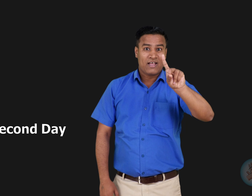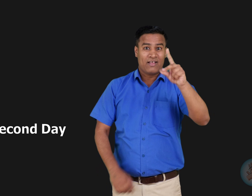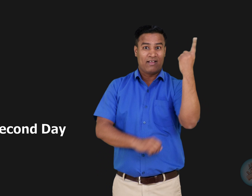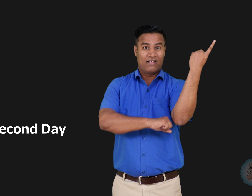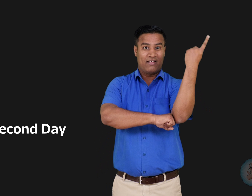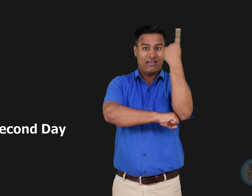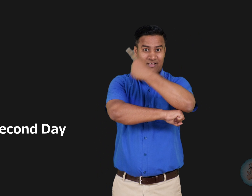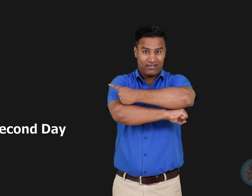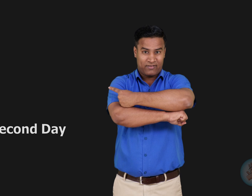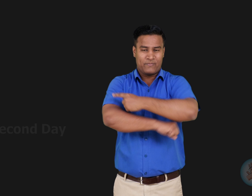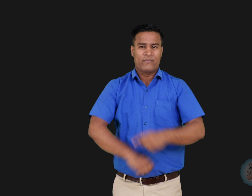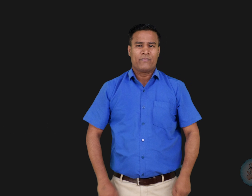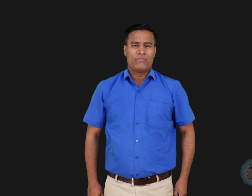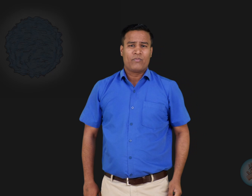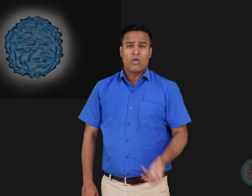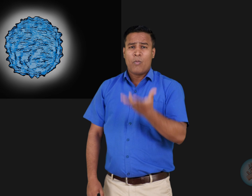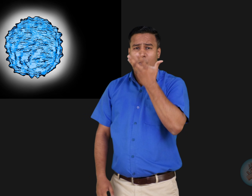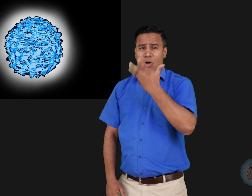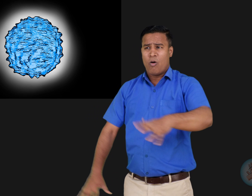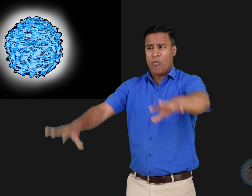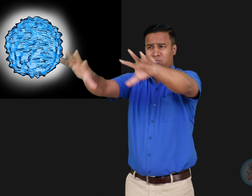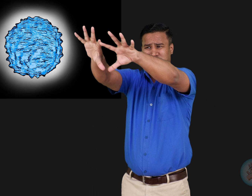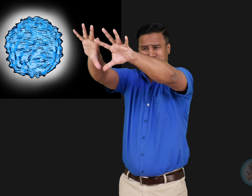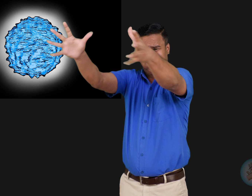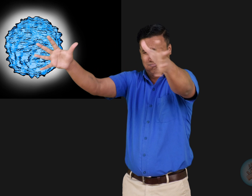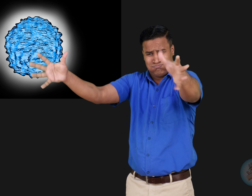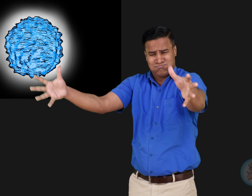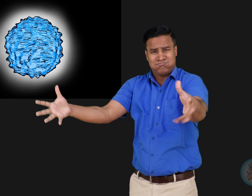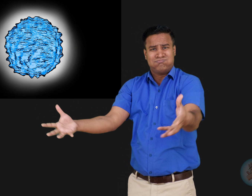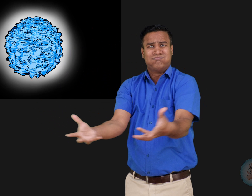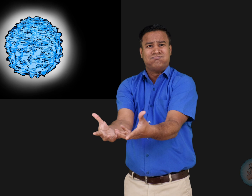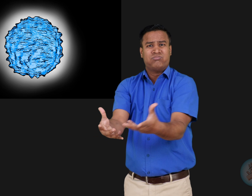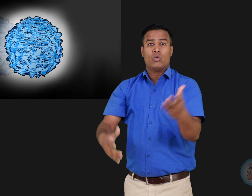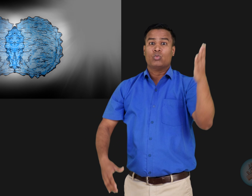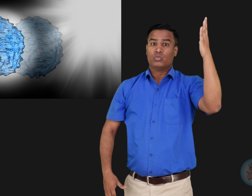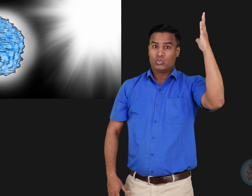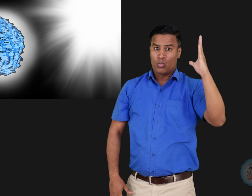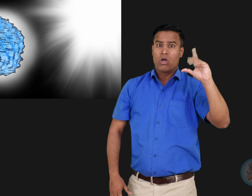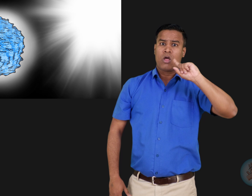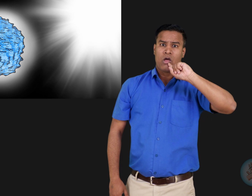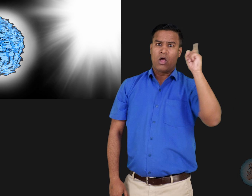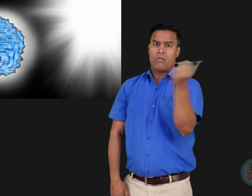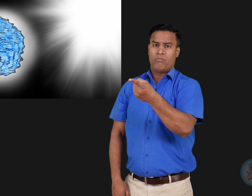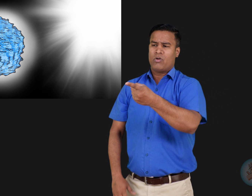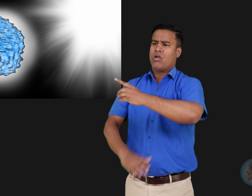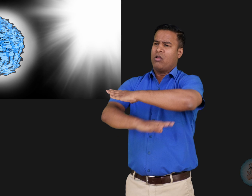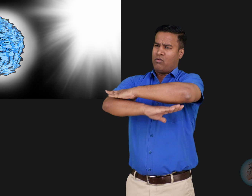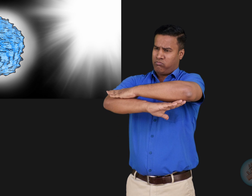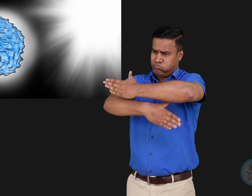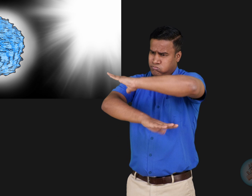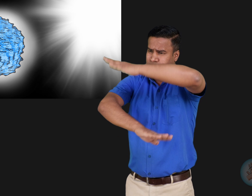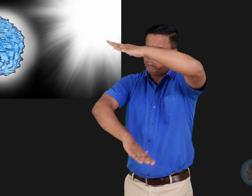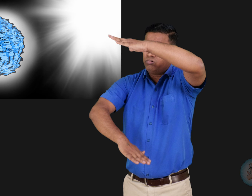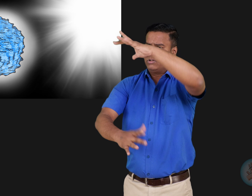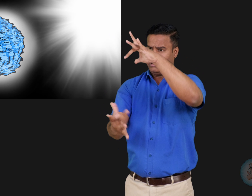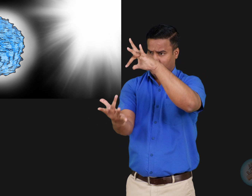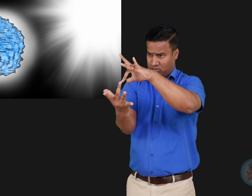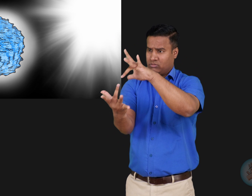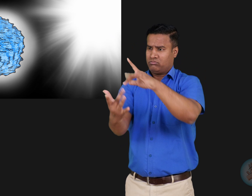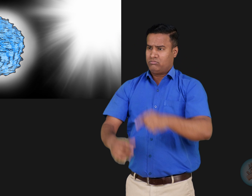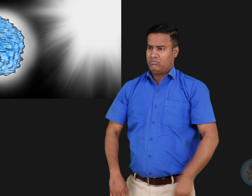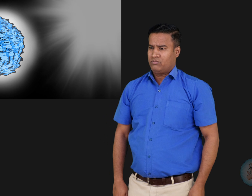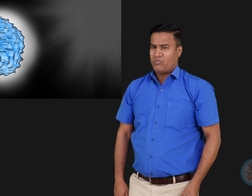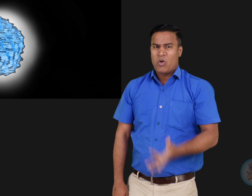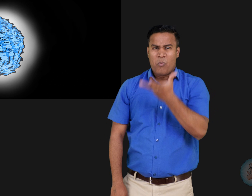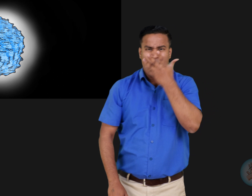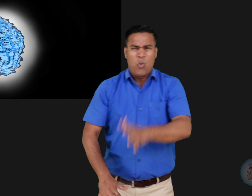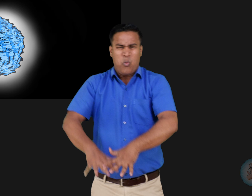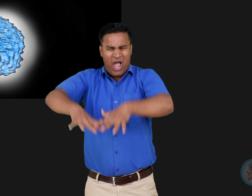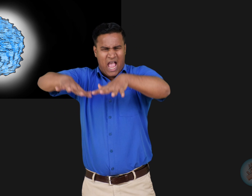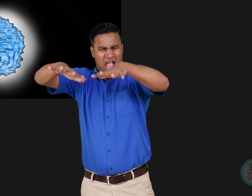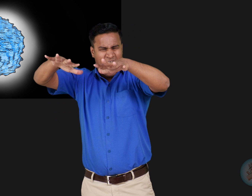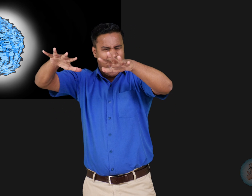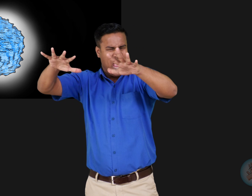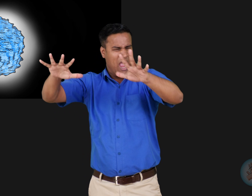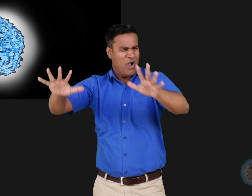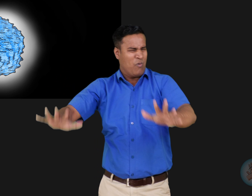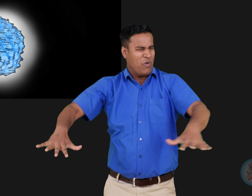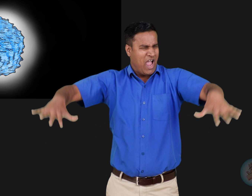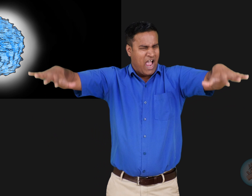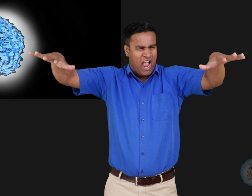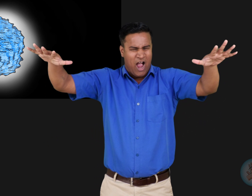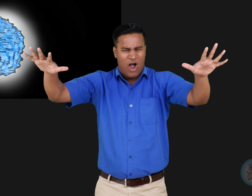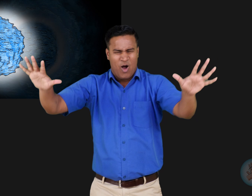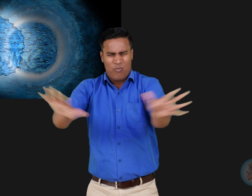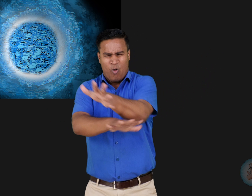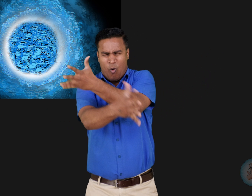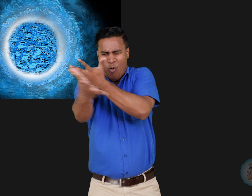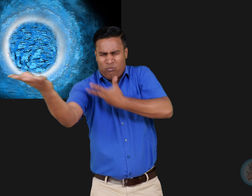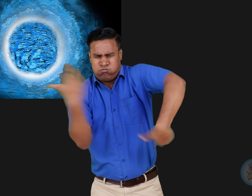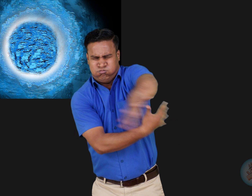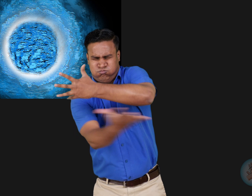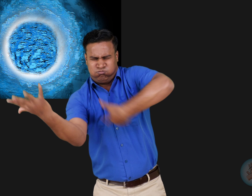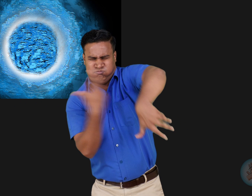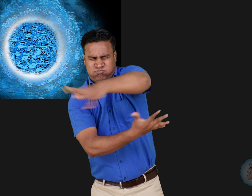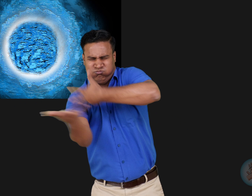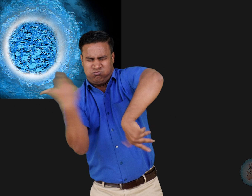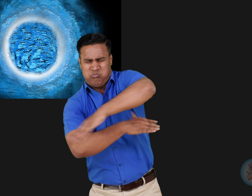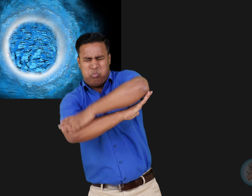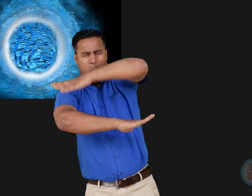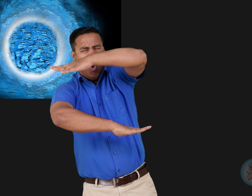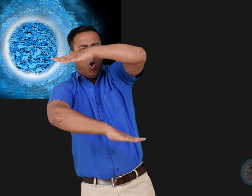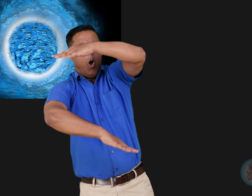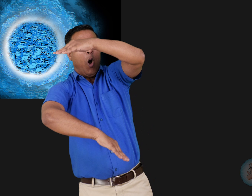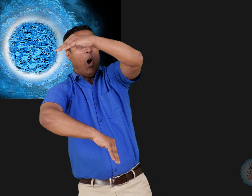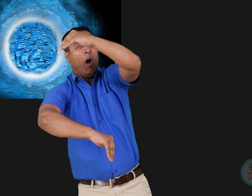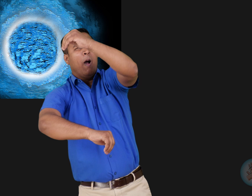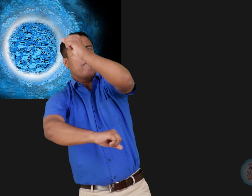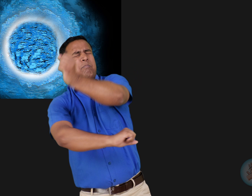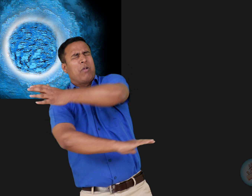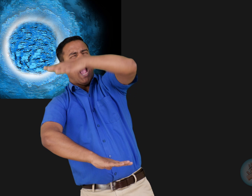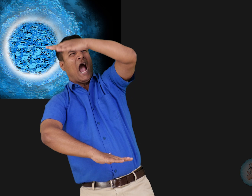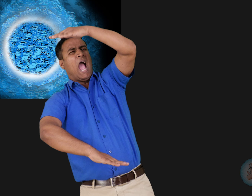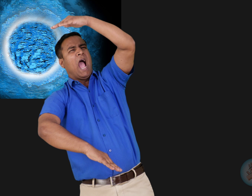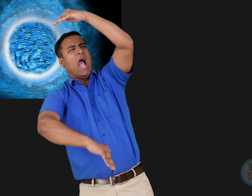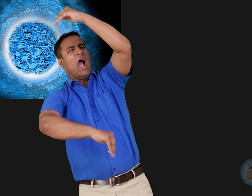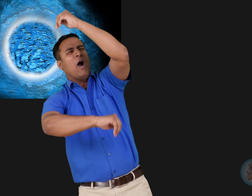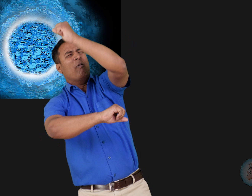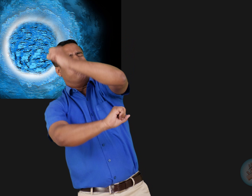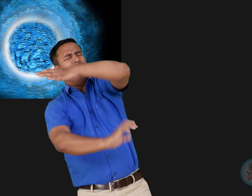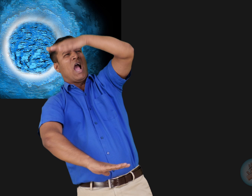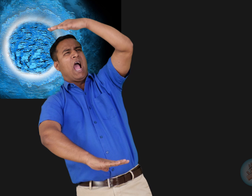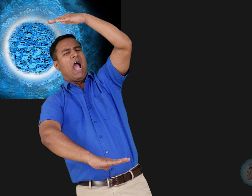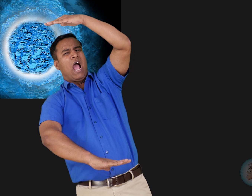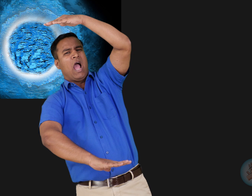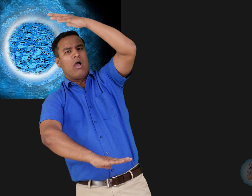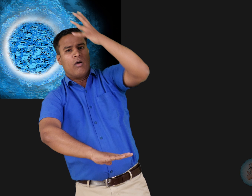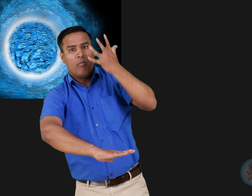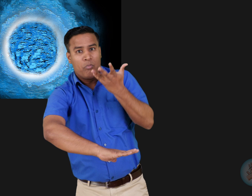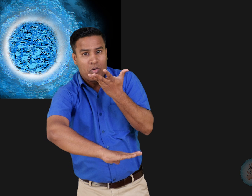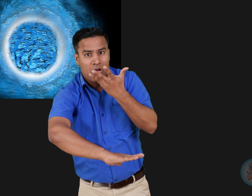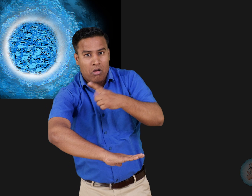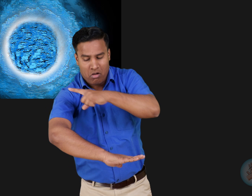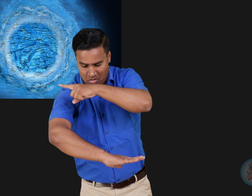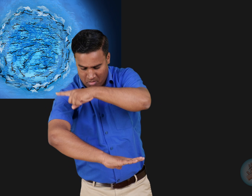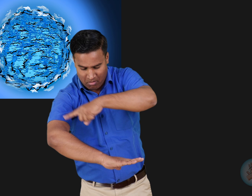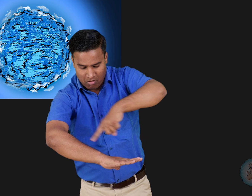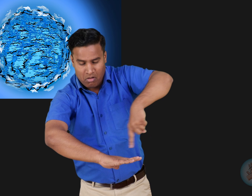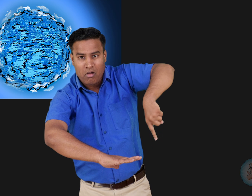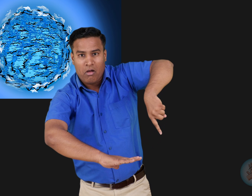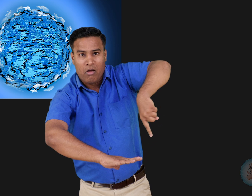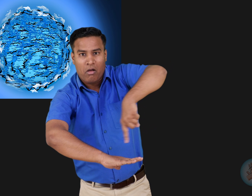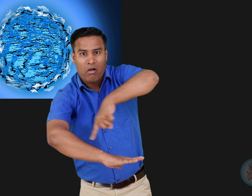And God said, “Let there be an expanse between the waters, to separate the waters from the waters.”